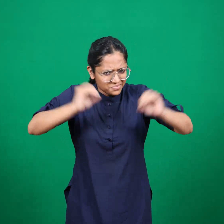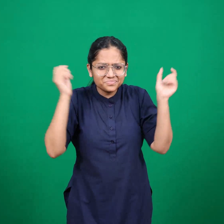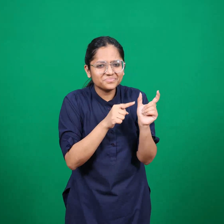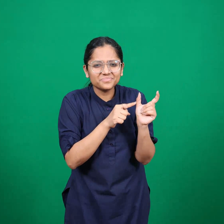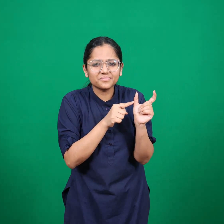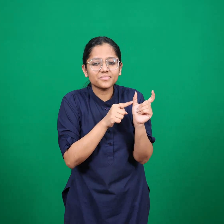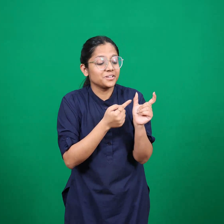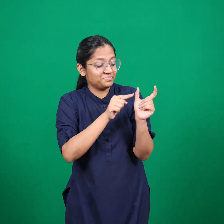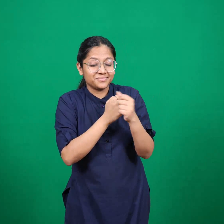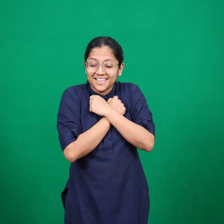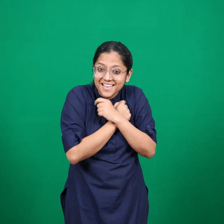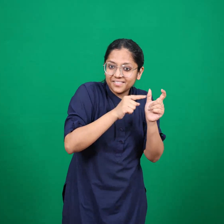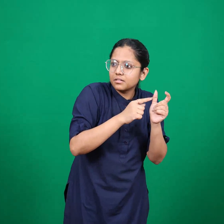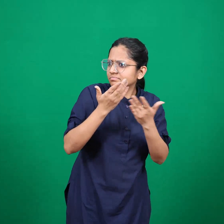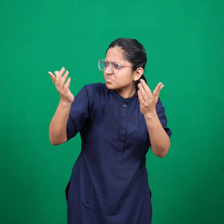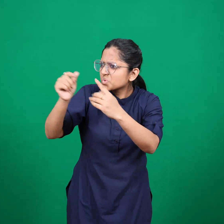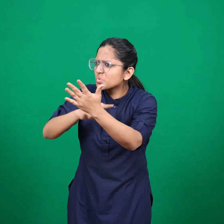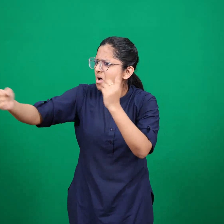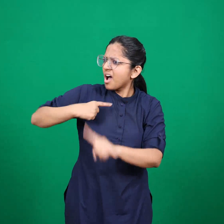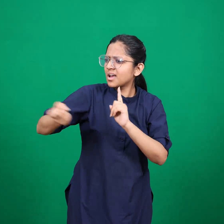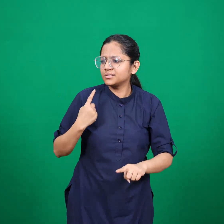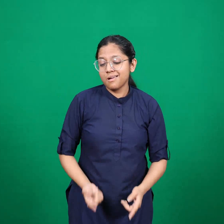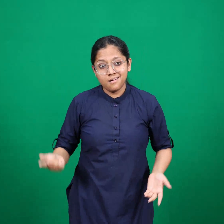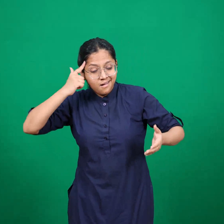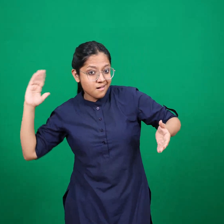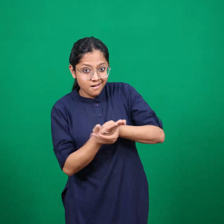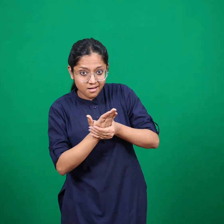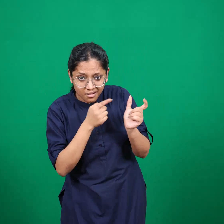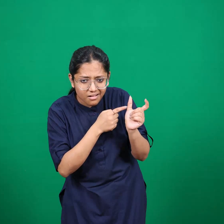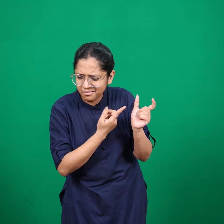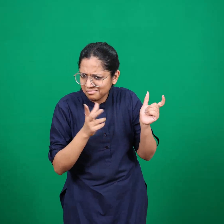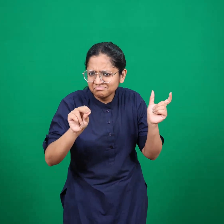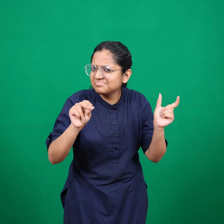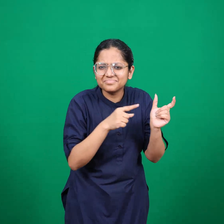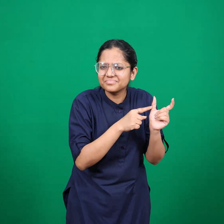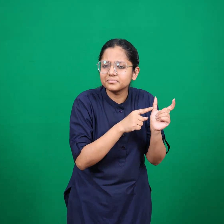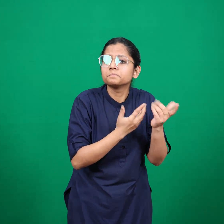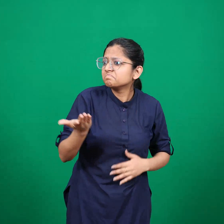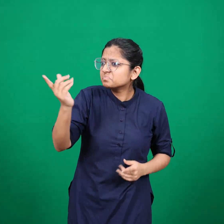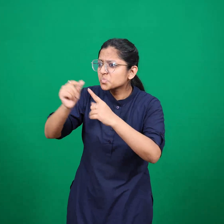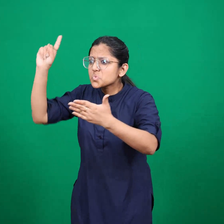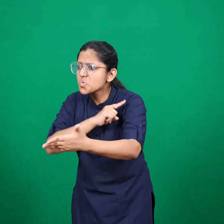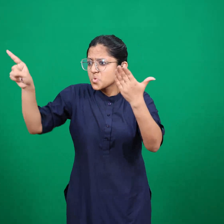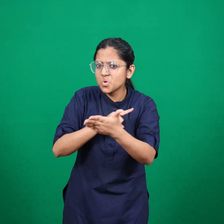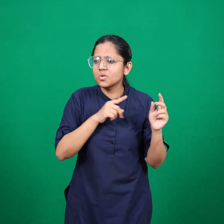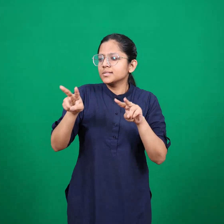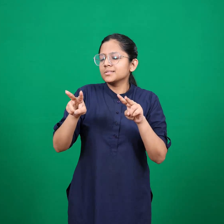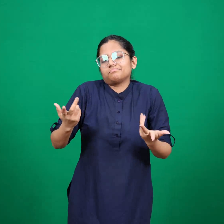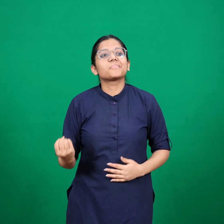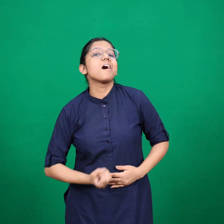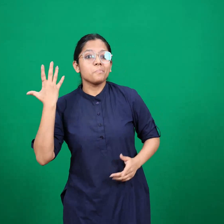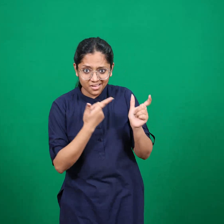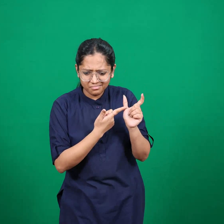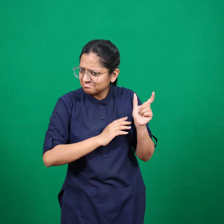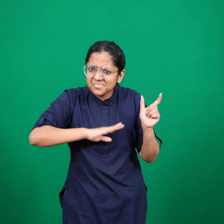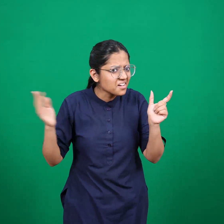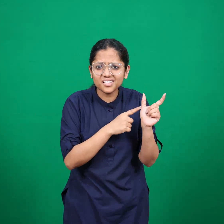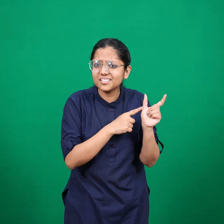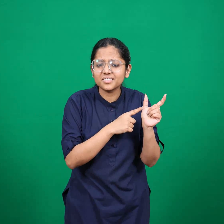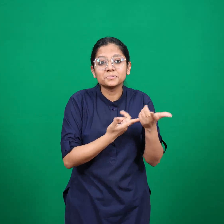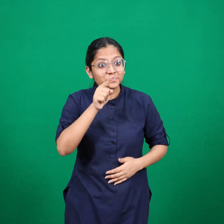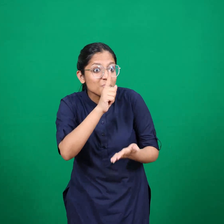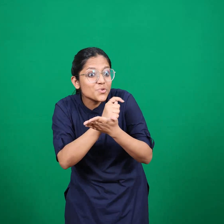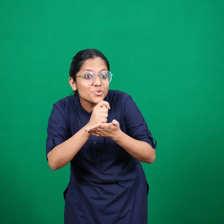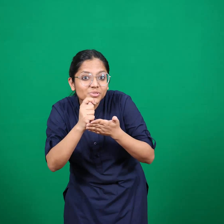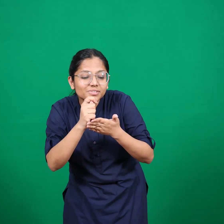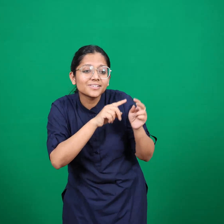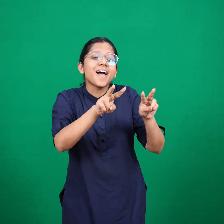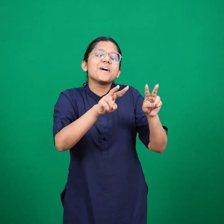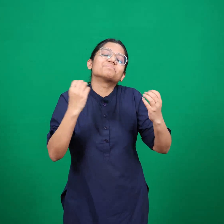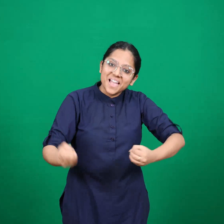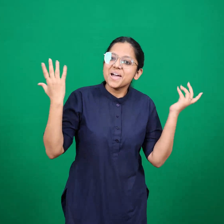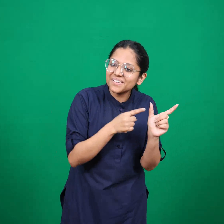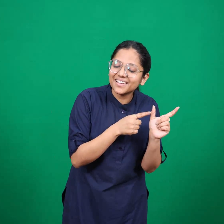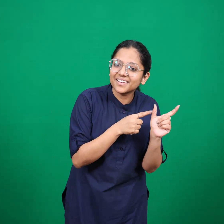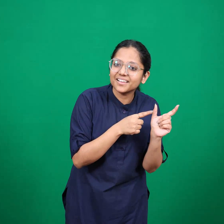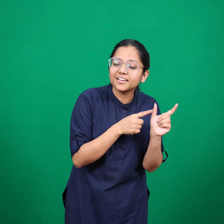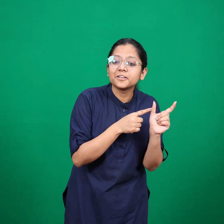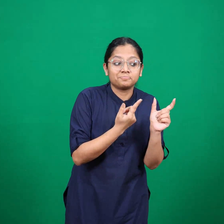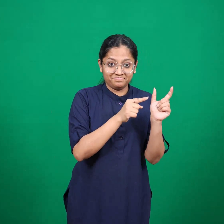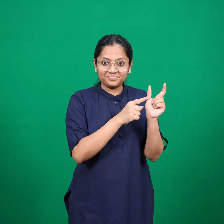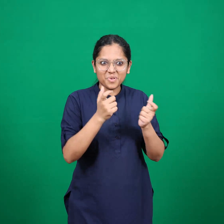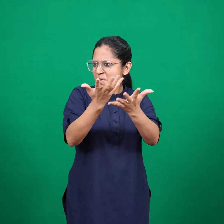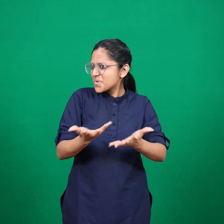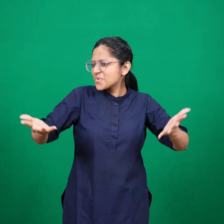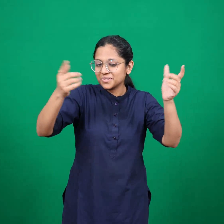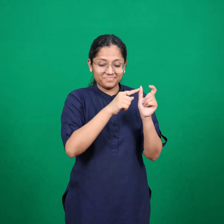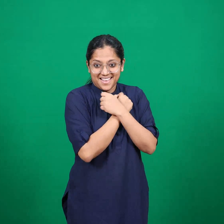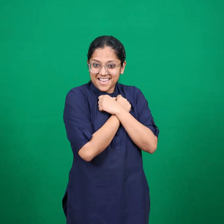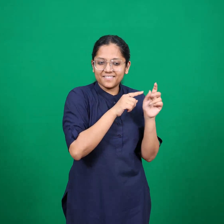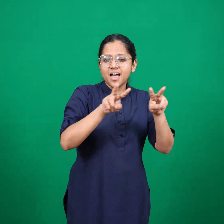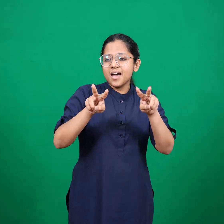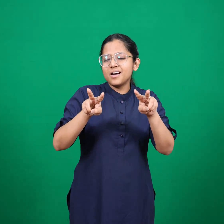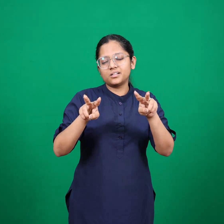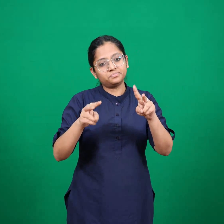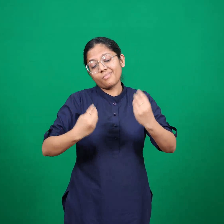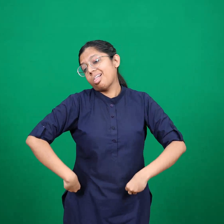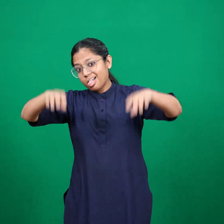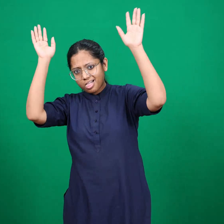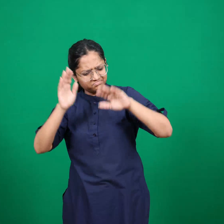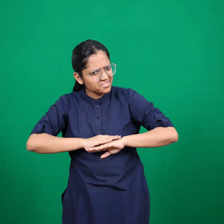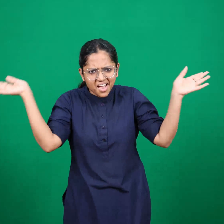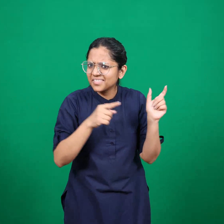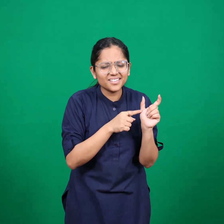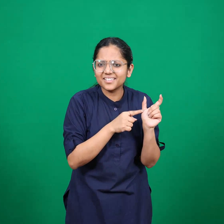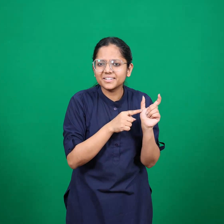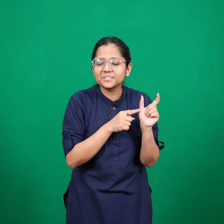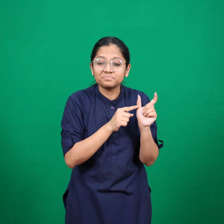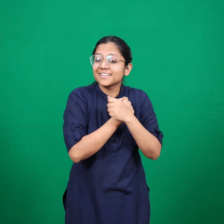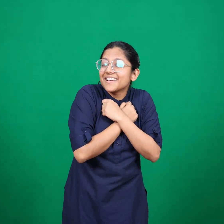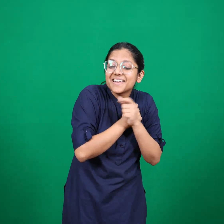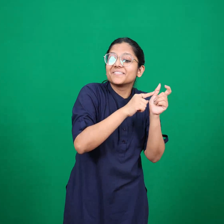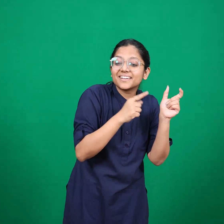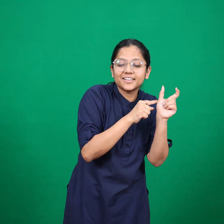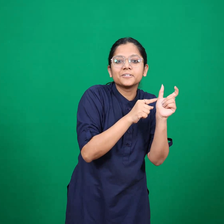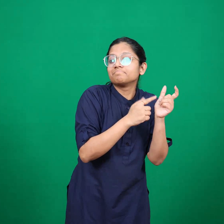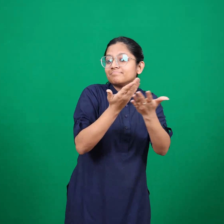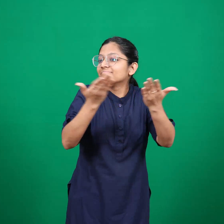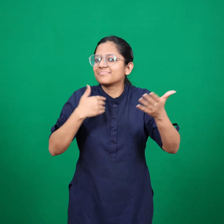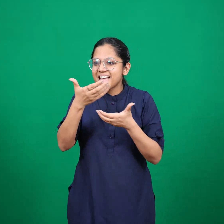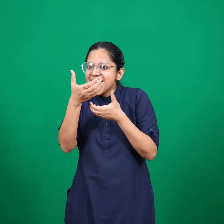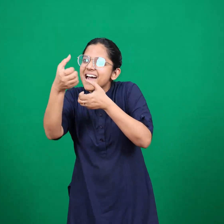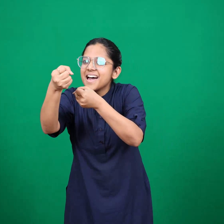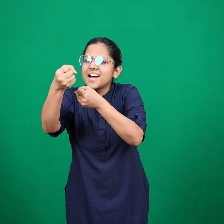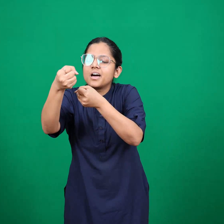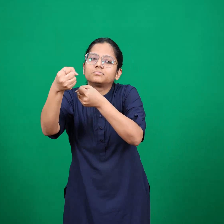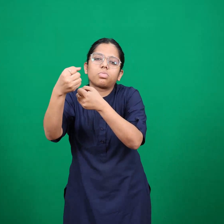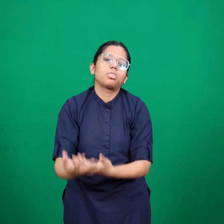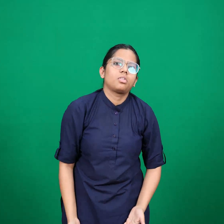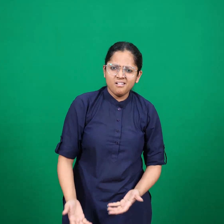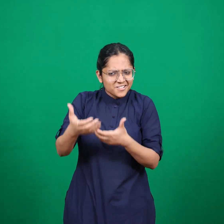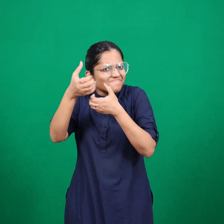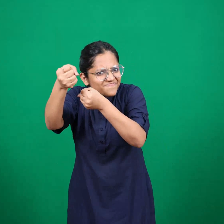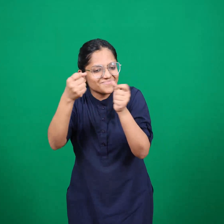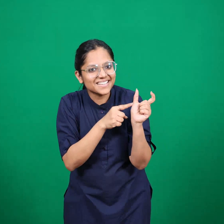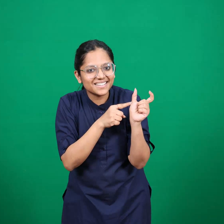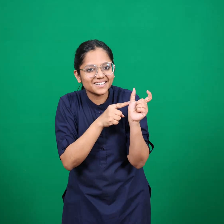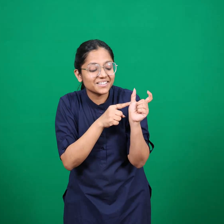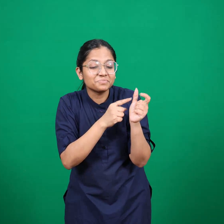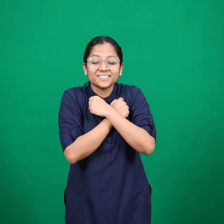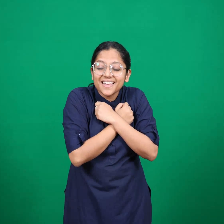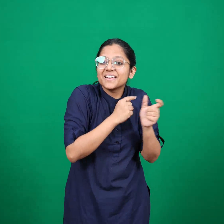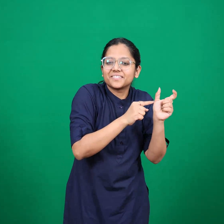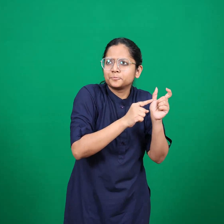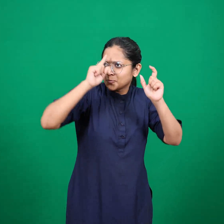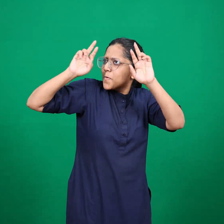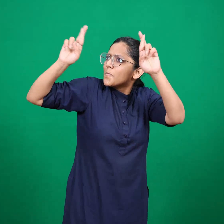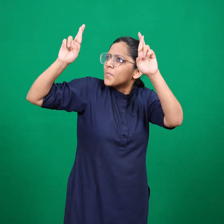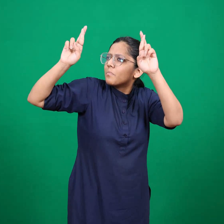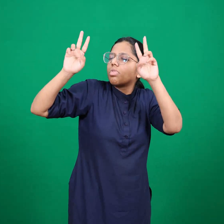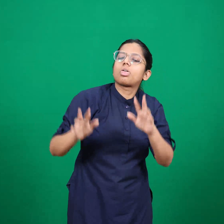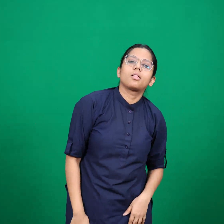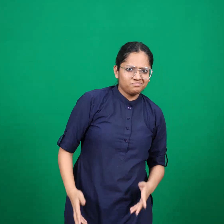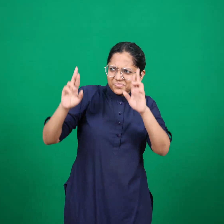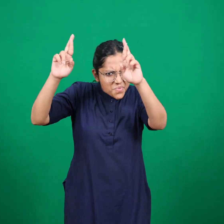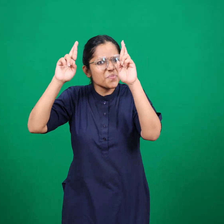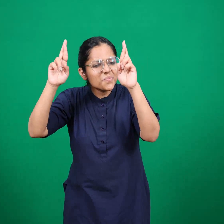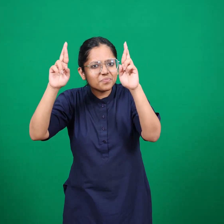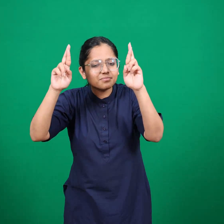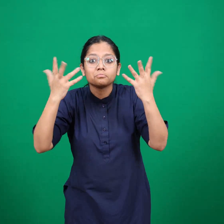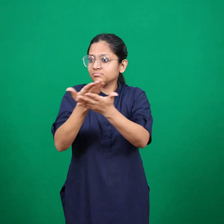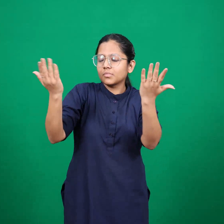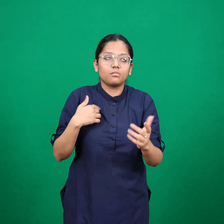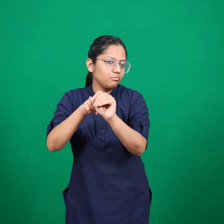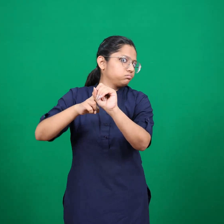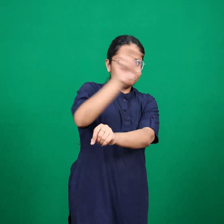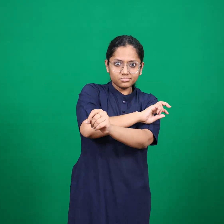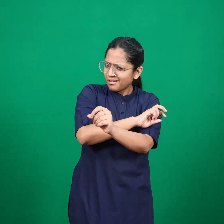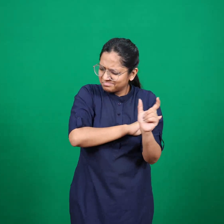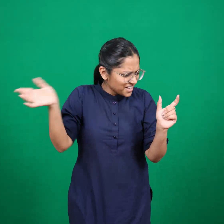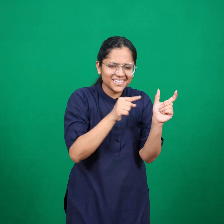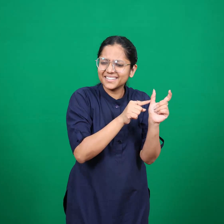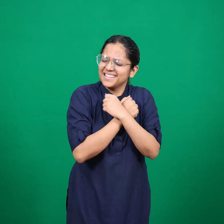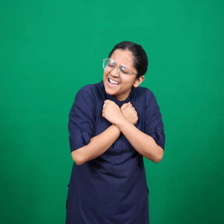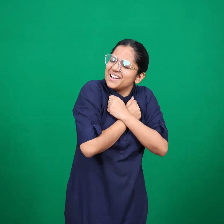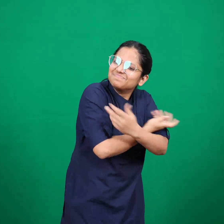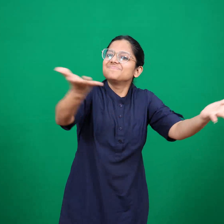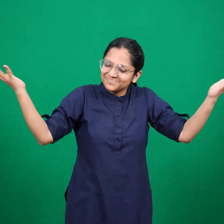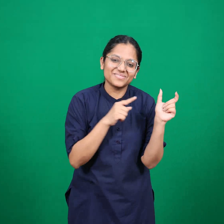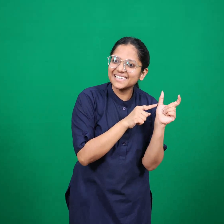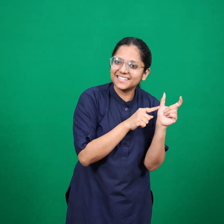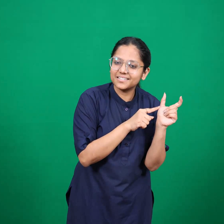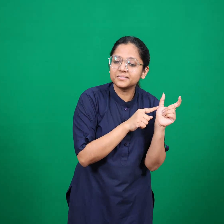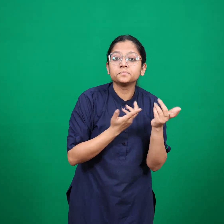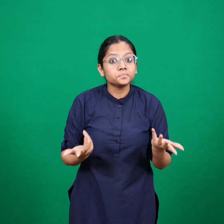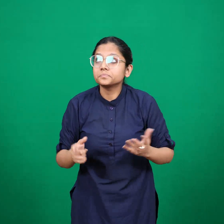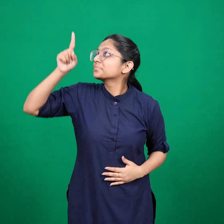It bears all things, believes all things, hopes all things, endures all things. Love never fails. But where there are prophecies, they will cease;